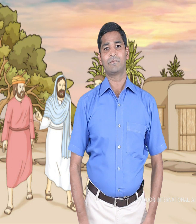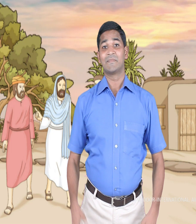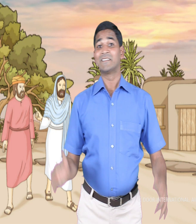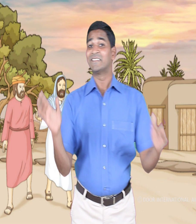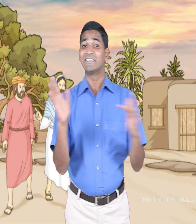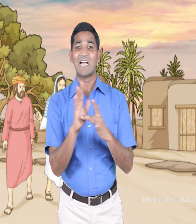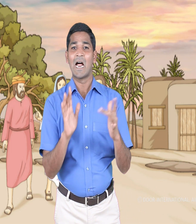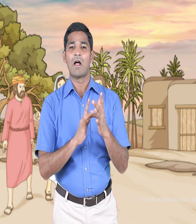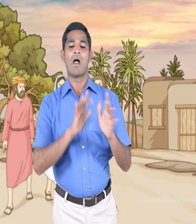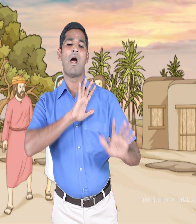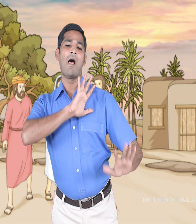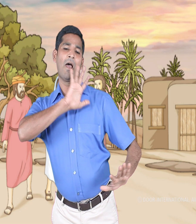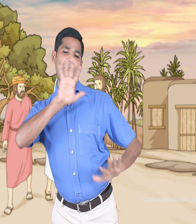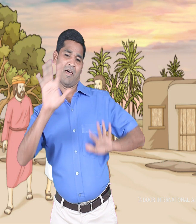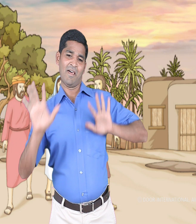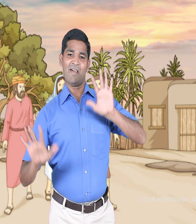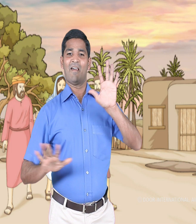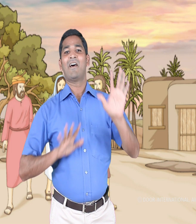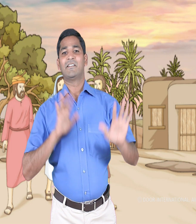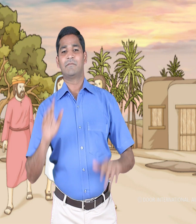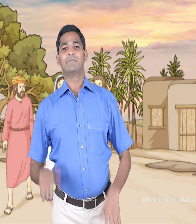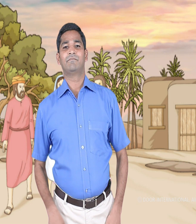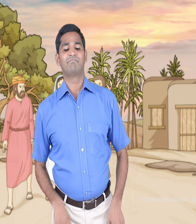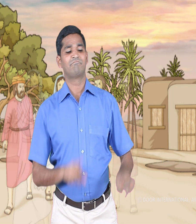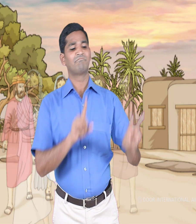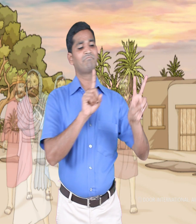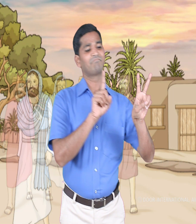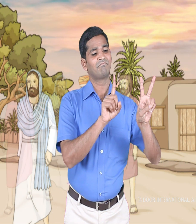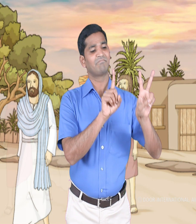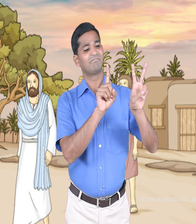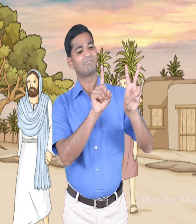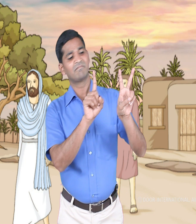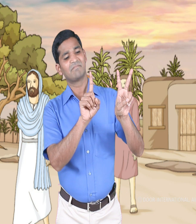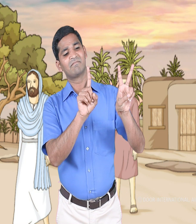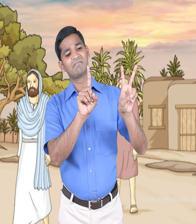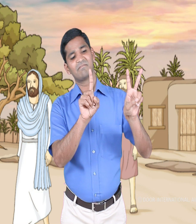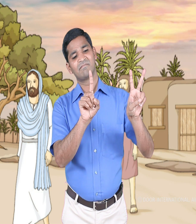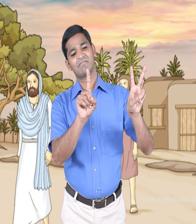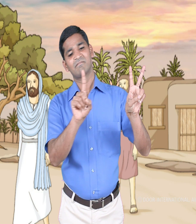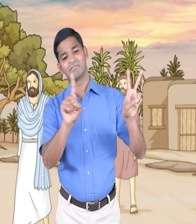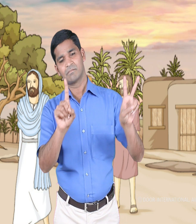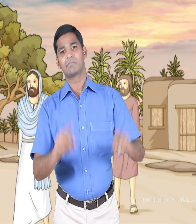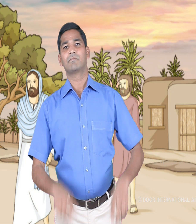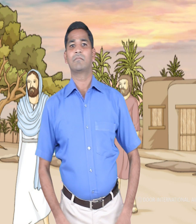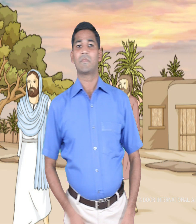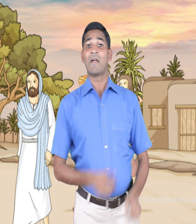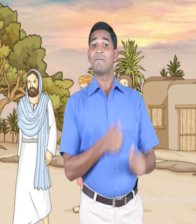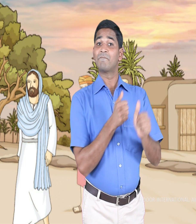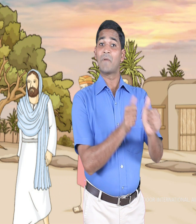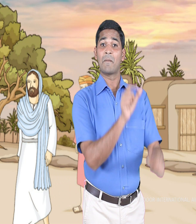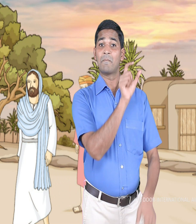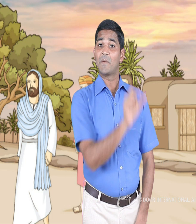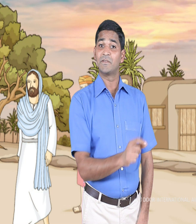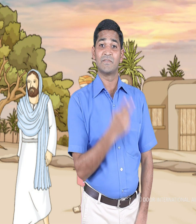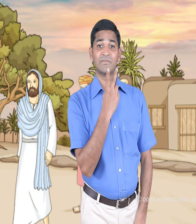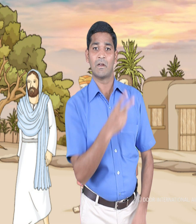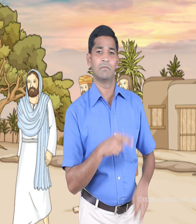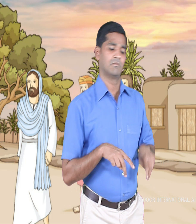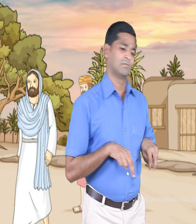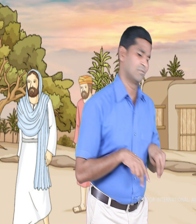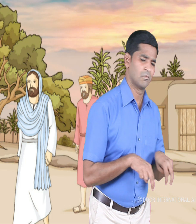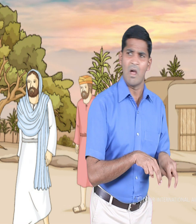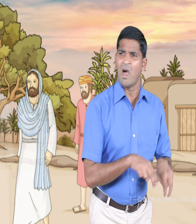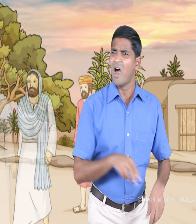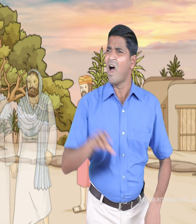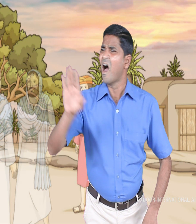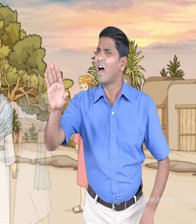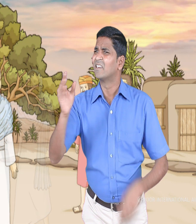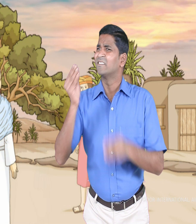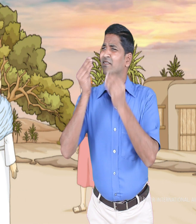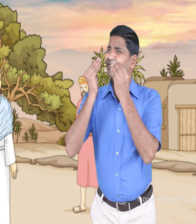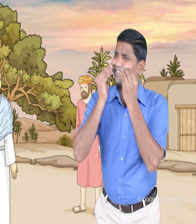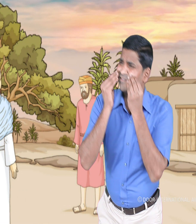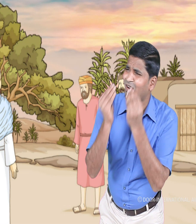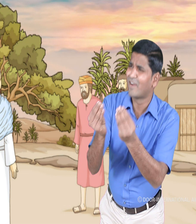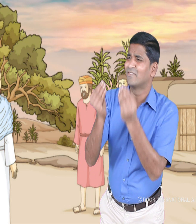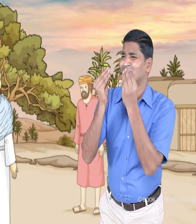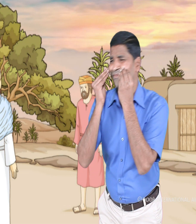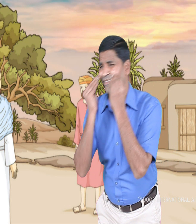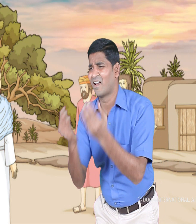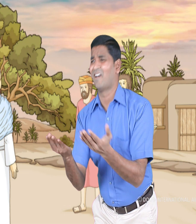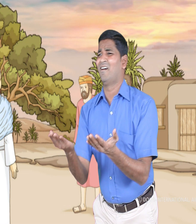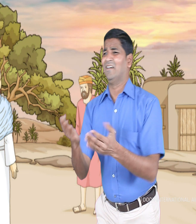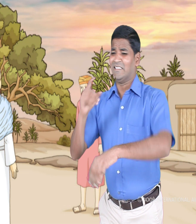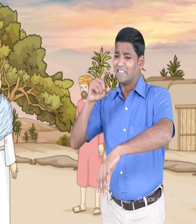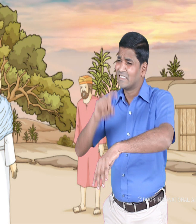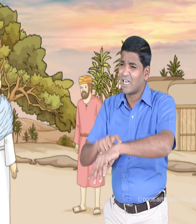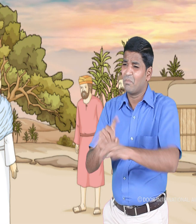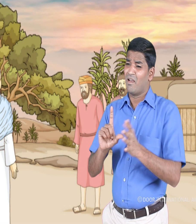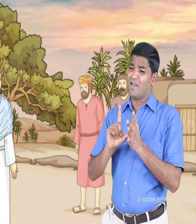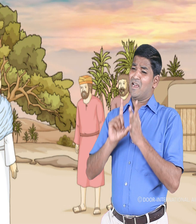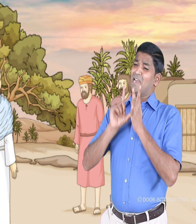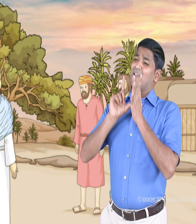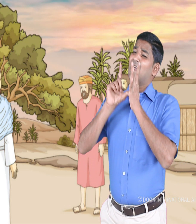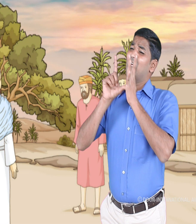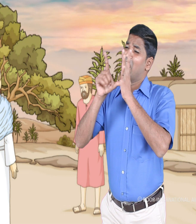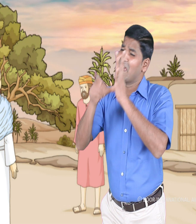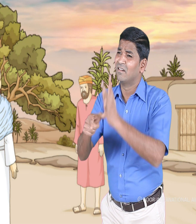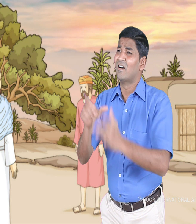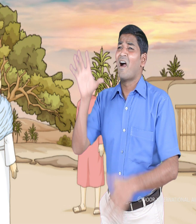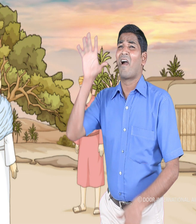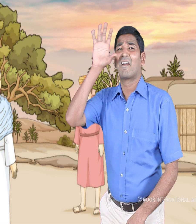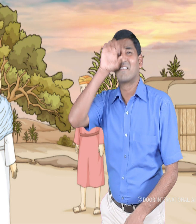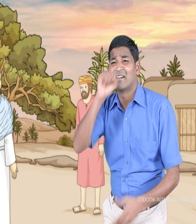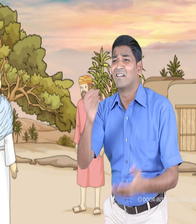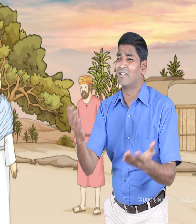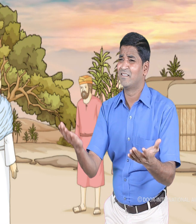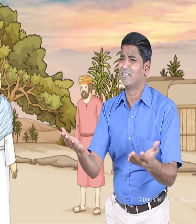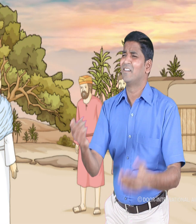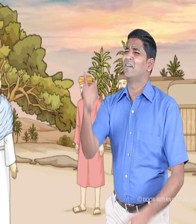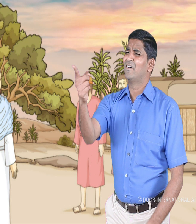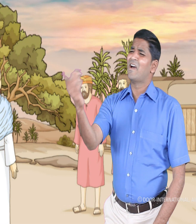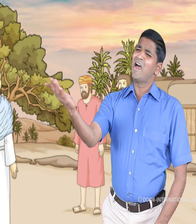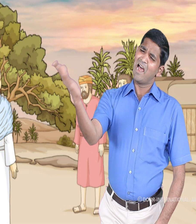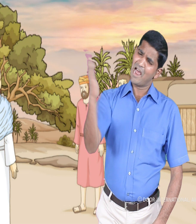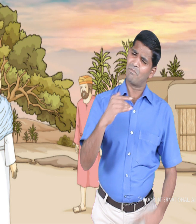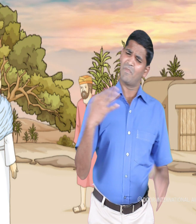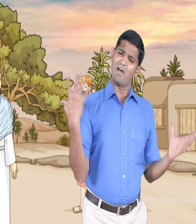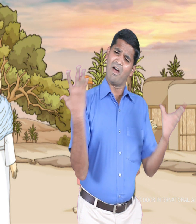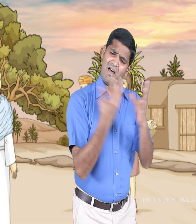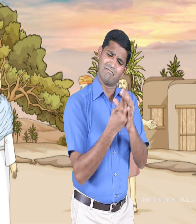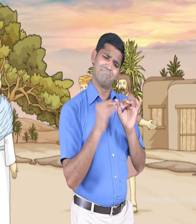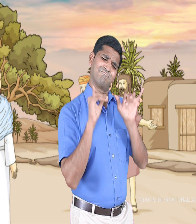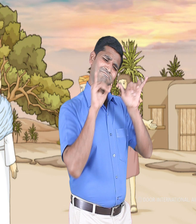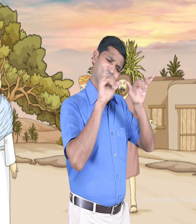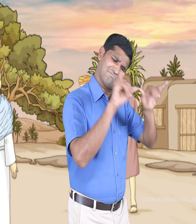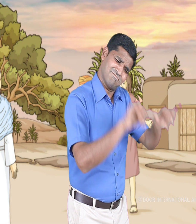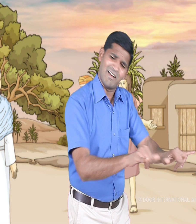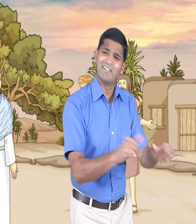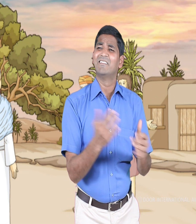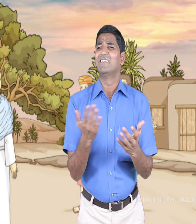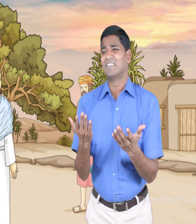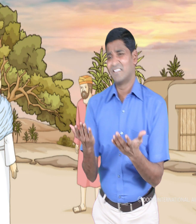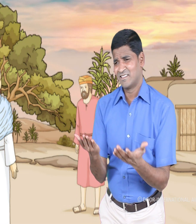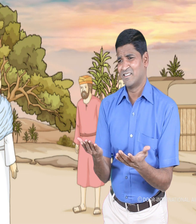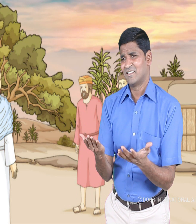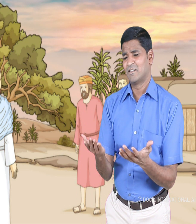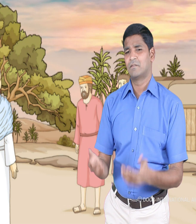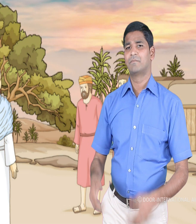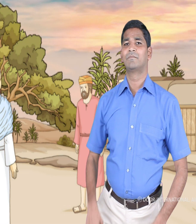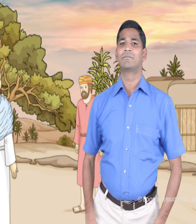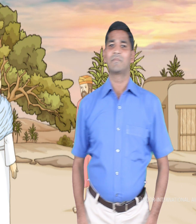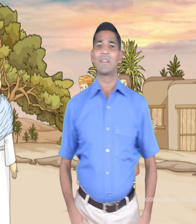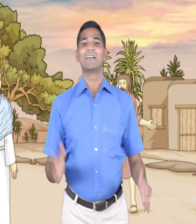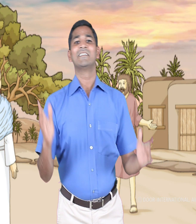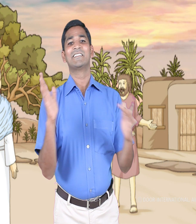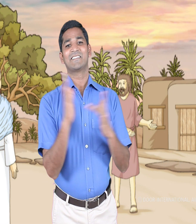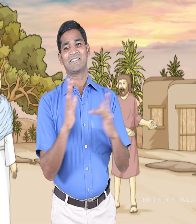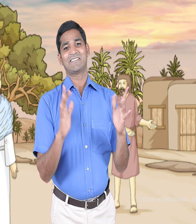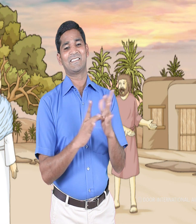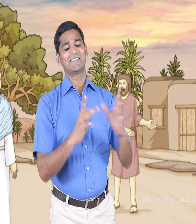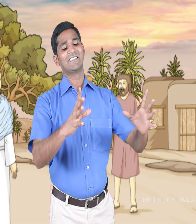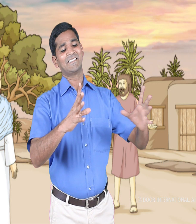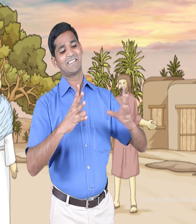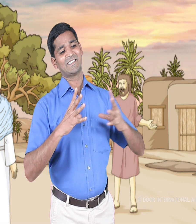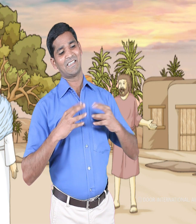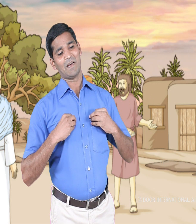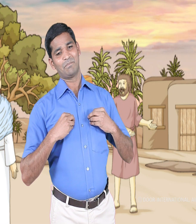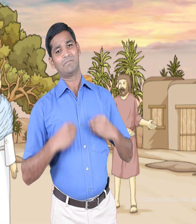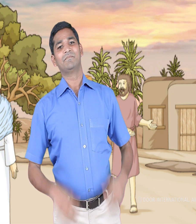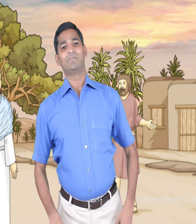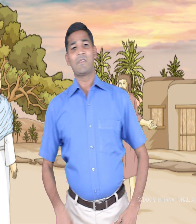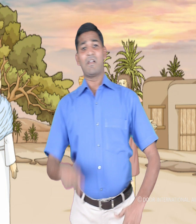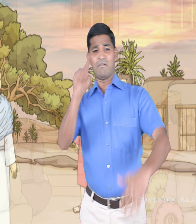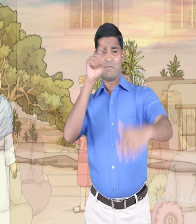But they pleaded with Him, “Stay with us, for it is nearly evening and the day is almost over.”